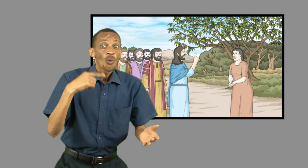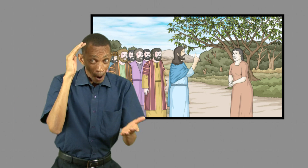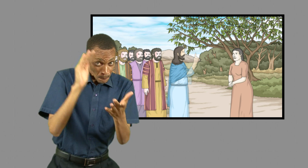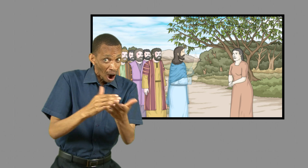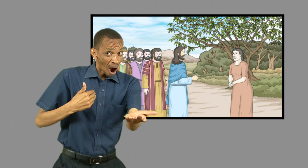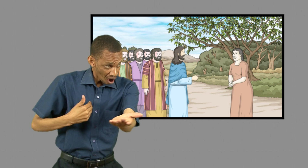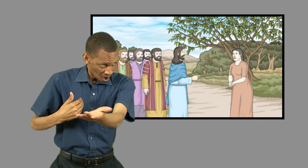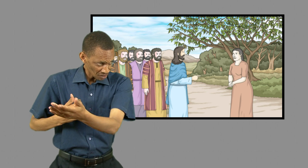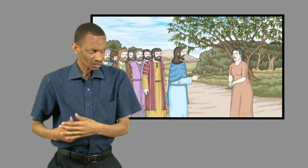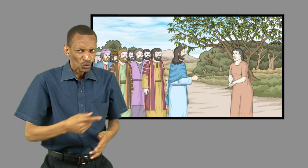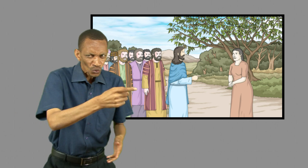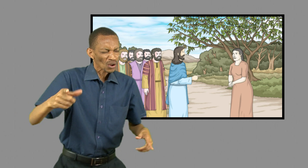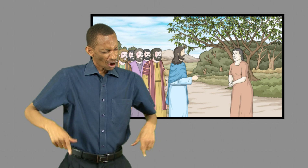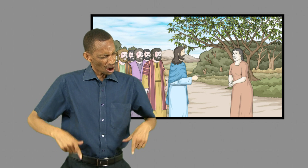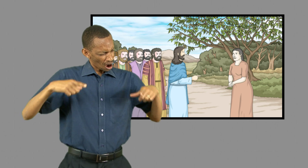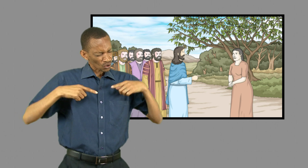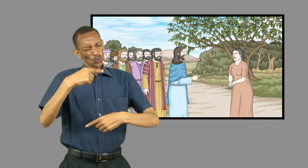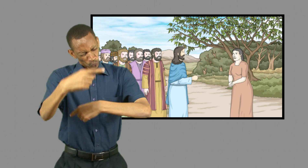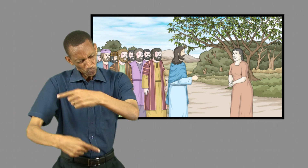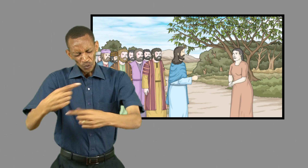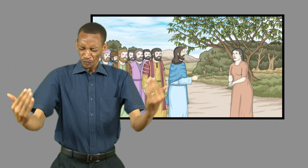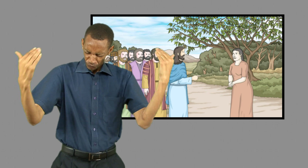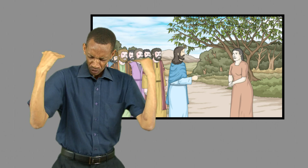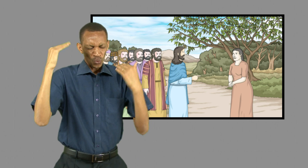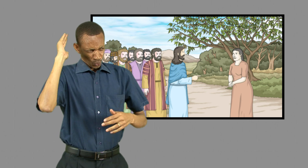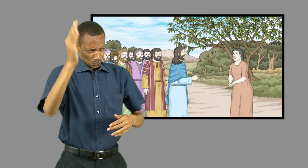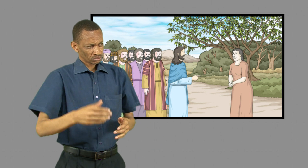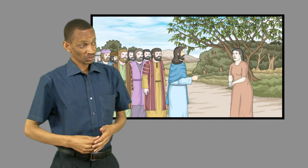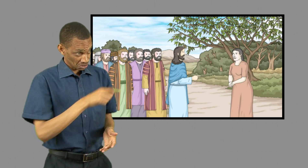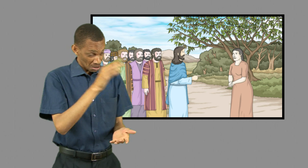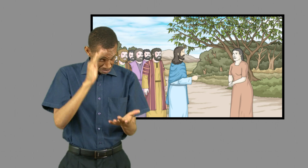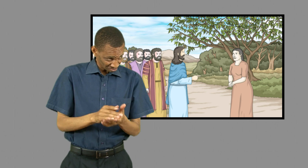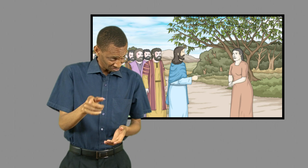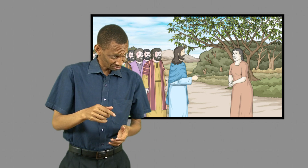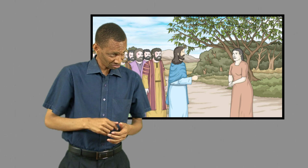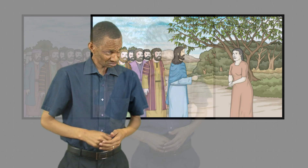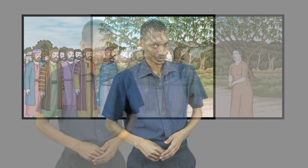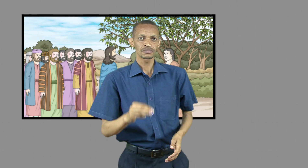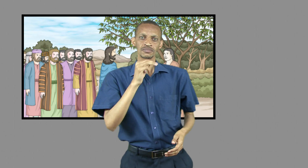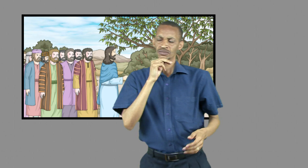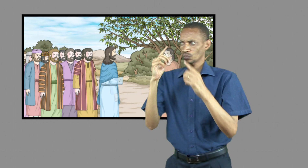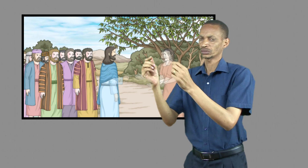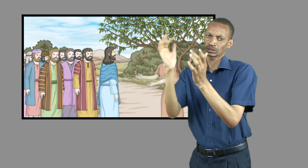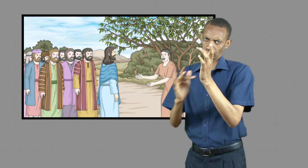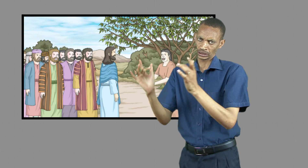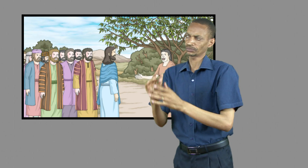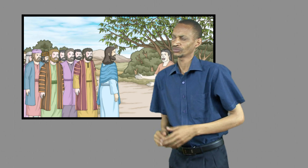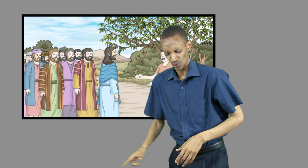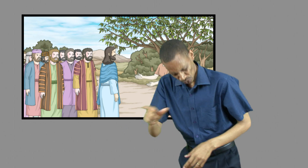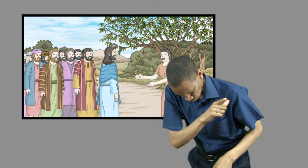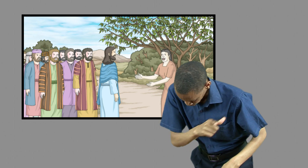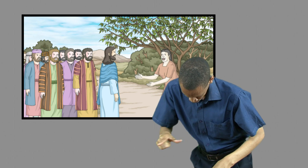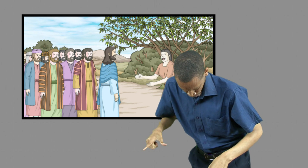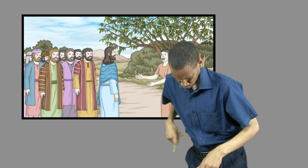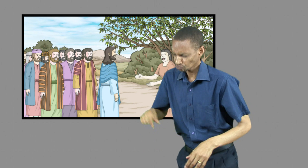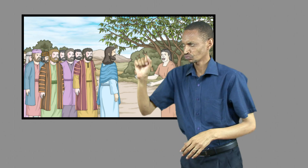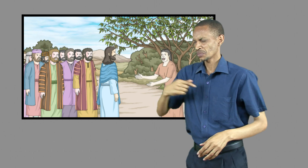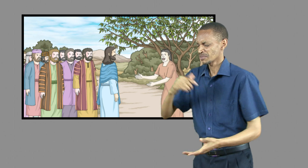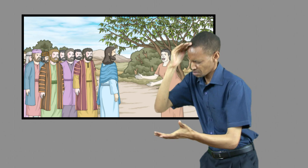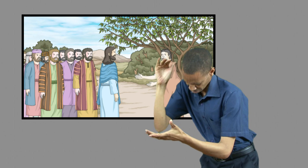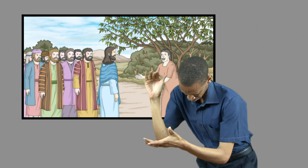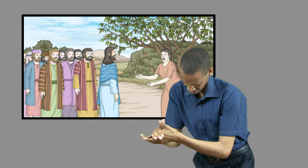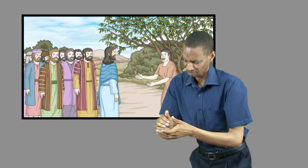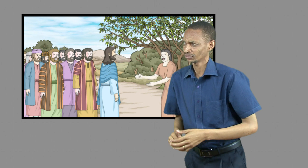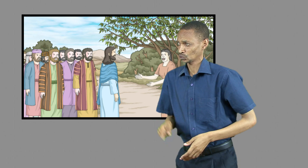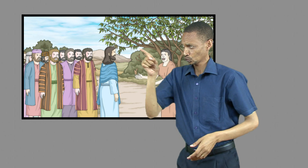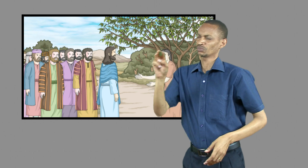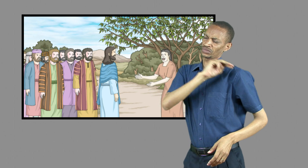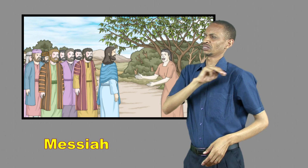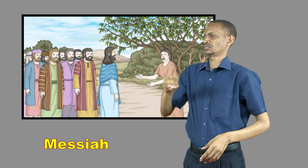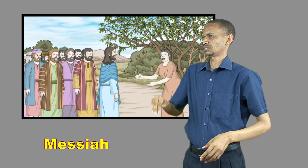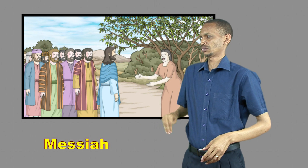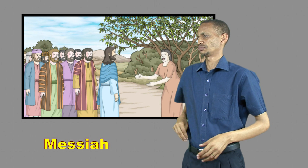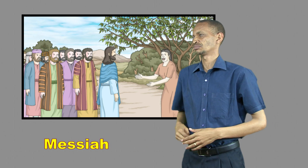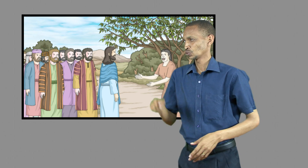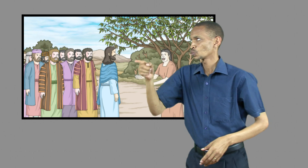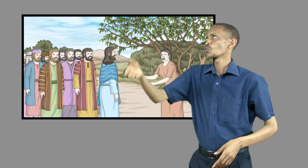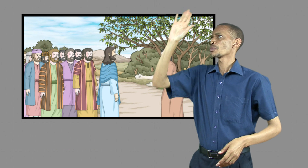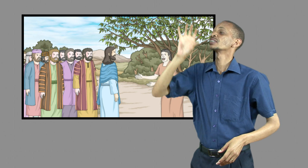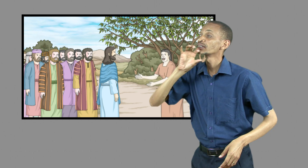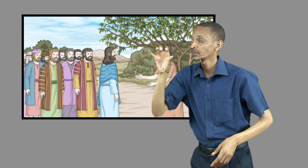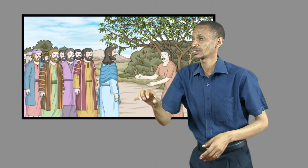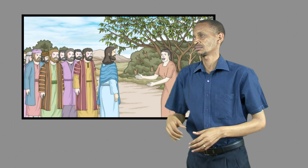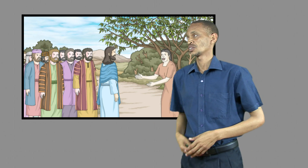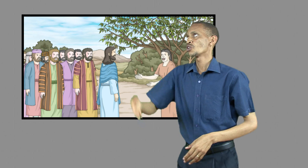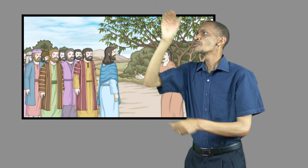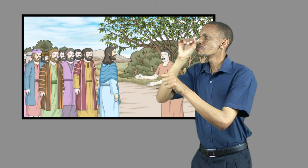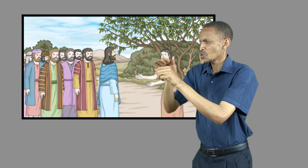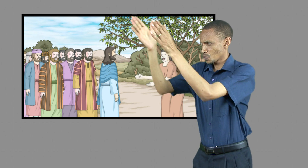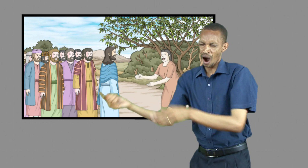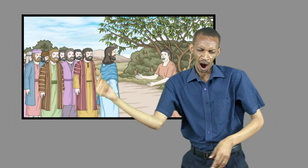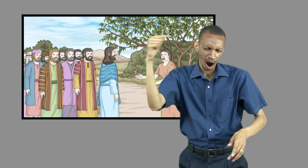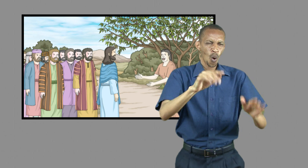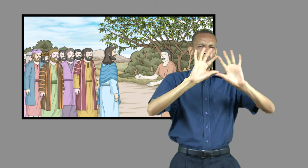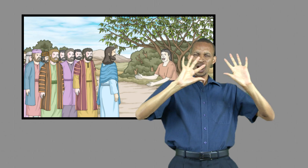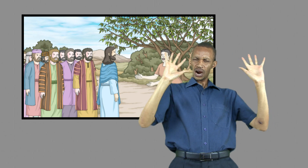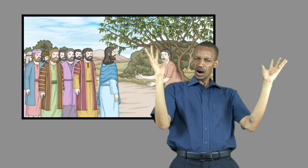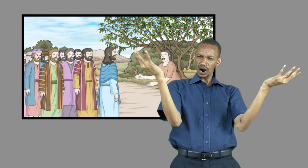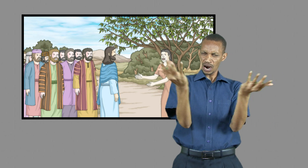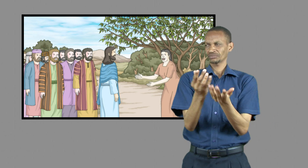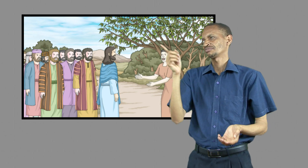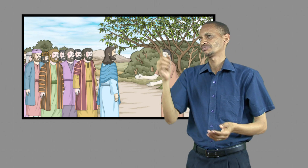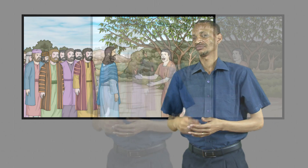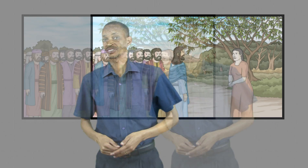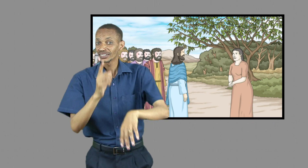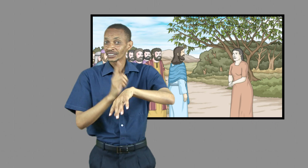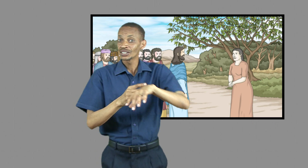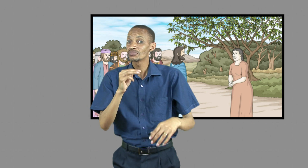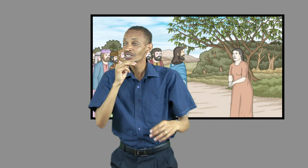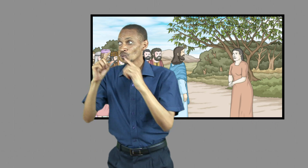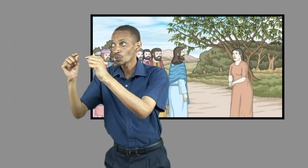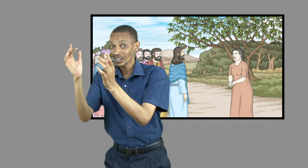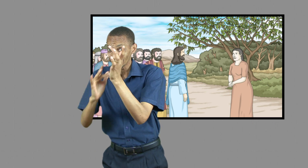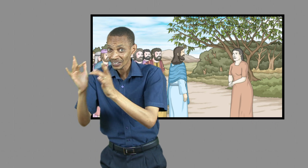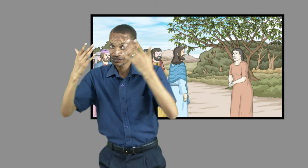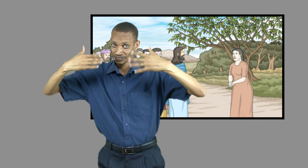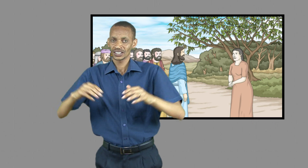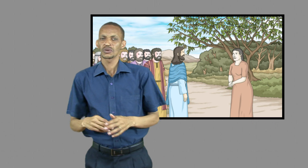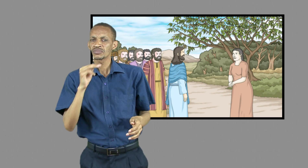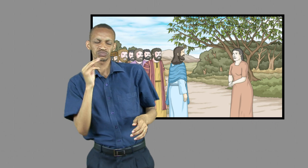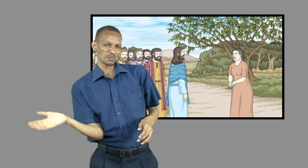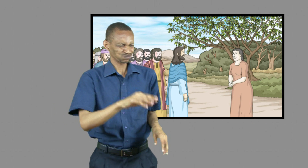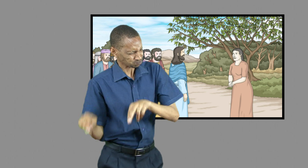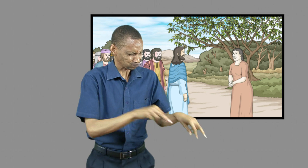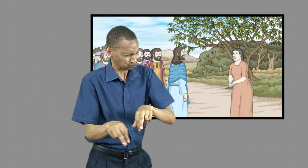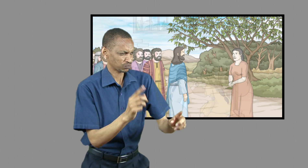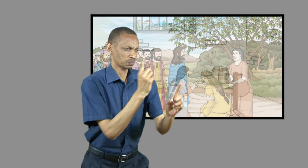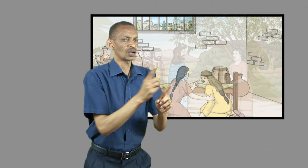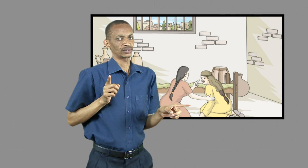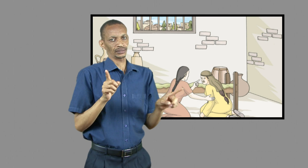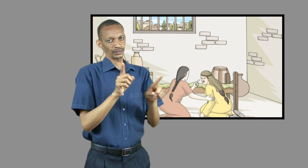“Yes, Lord,” she answered, “I believe that You are the Christ, the Son of God, who was to come into the world.”